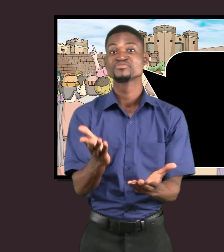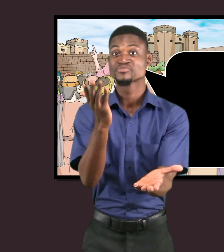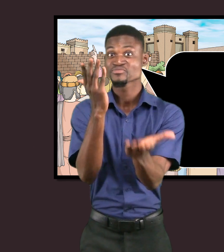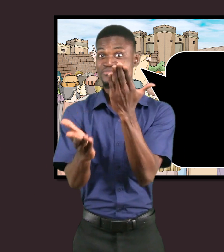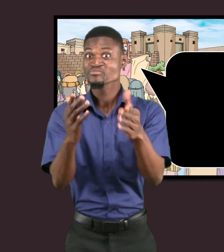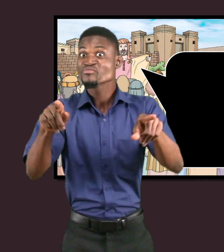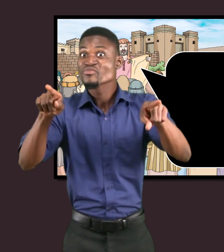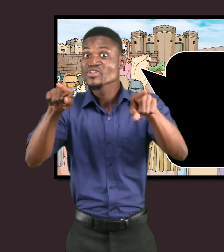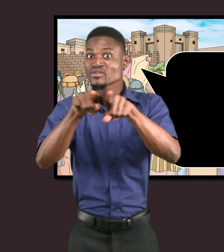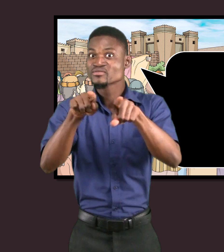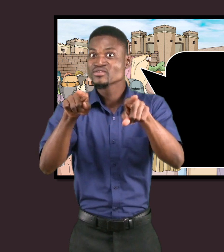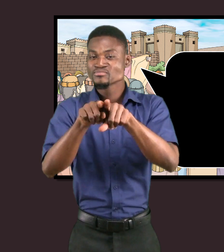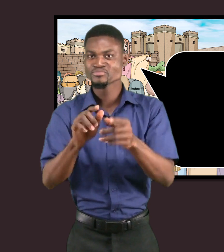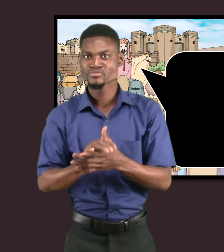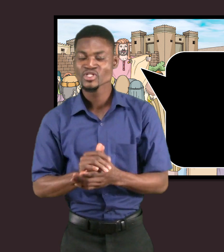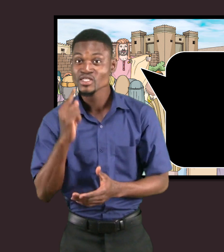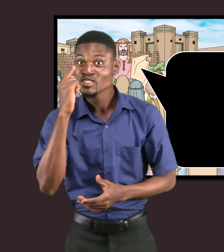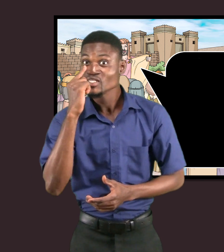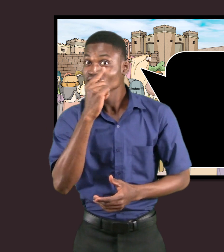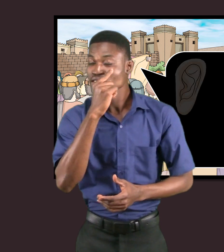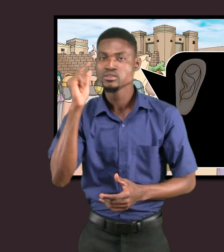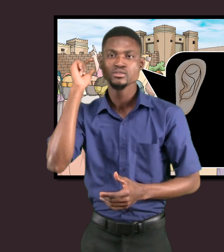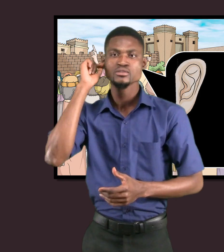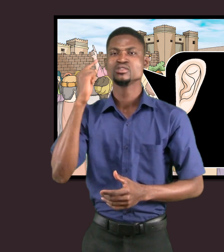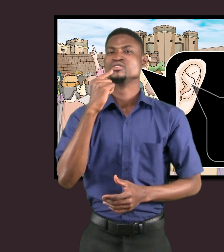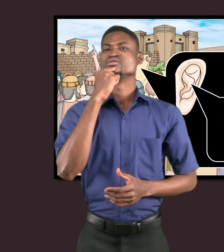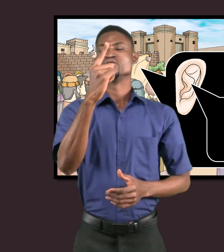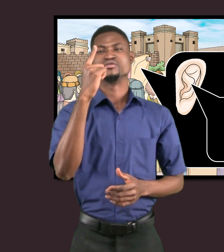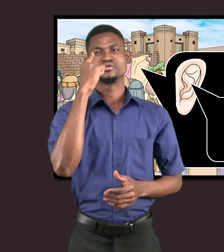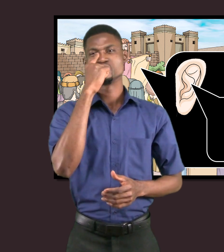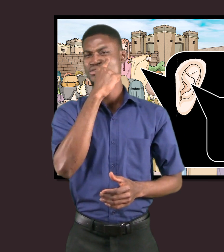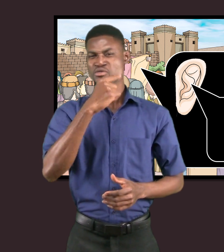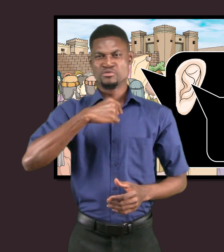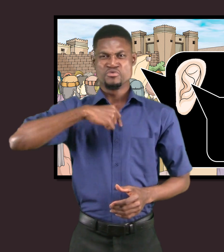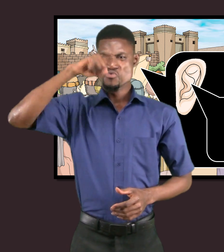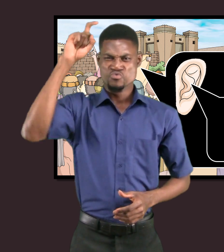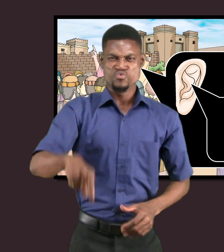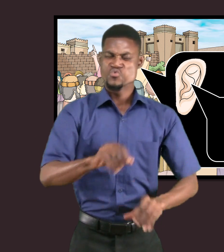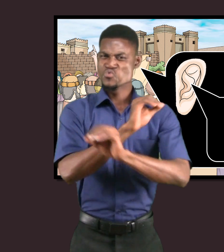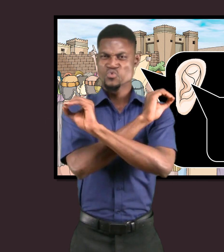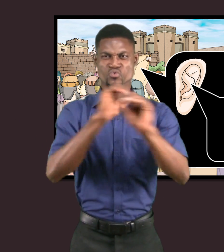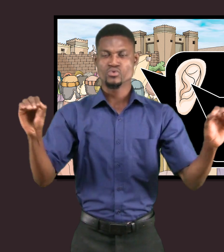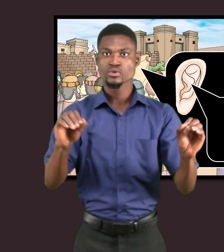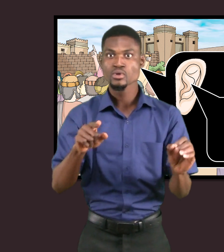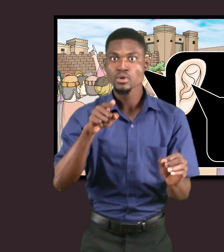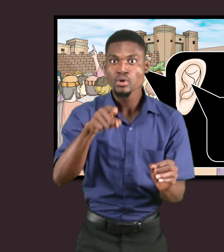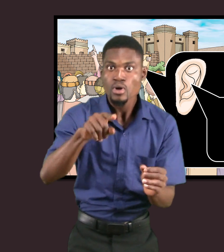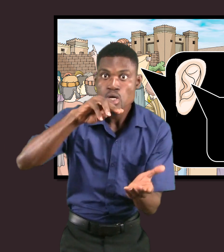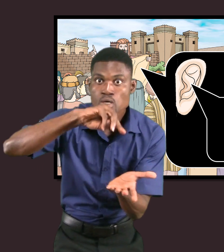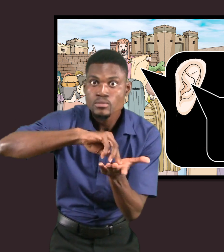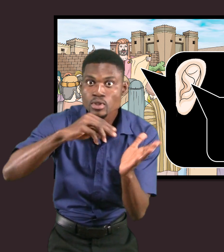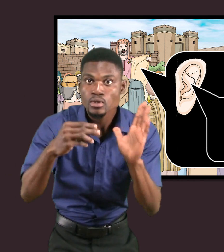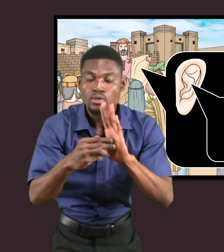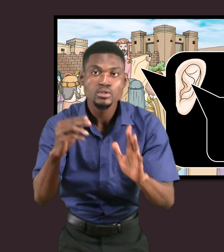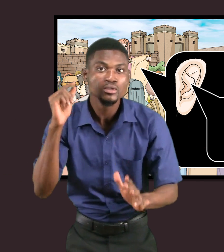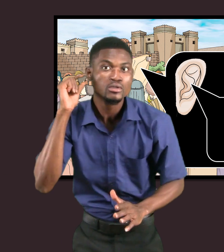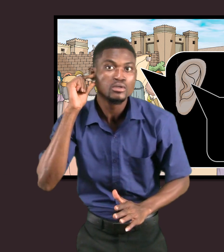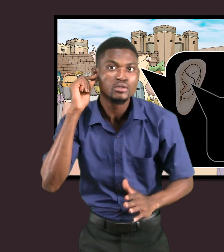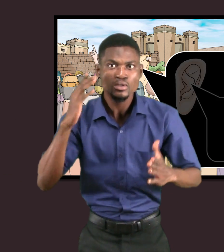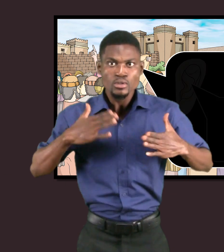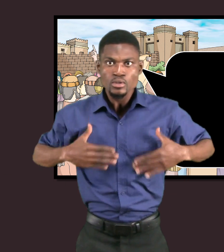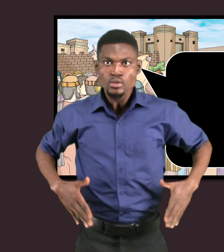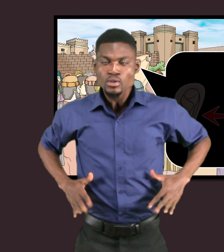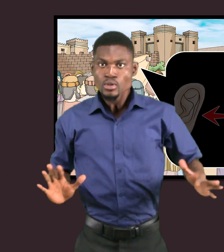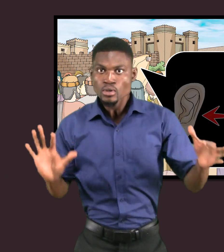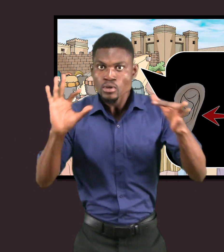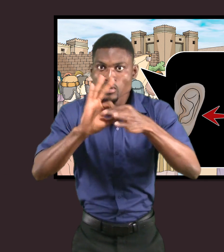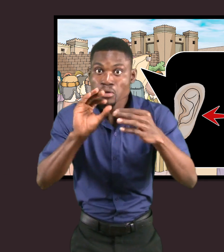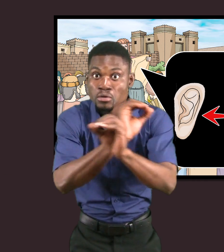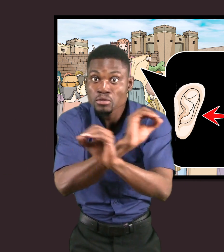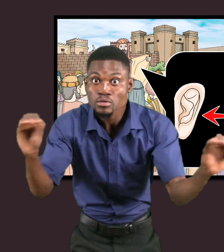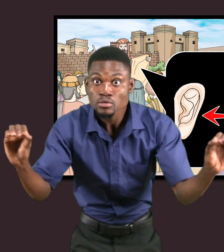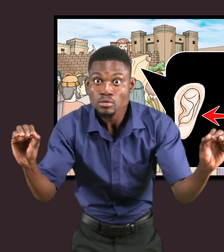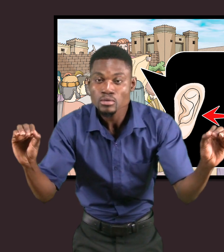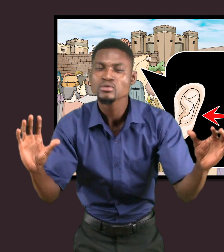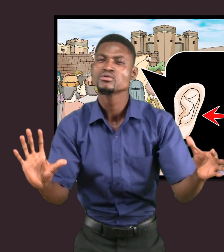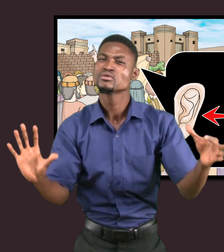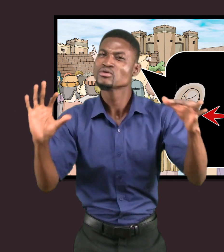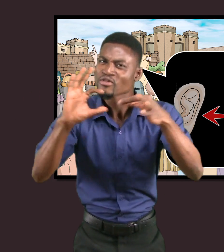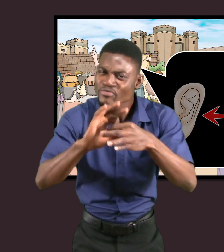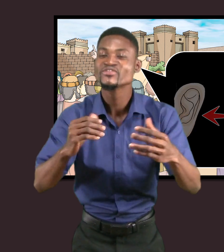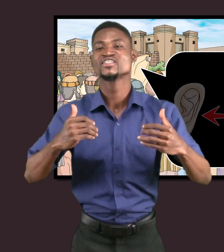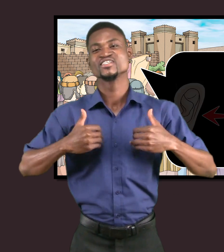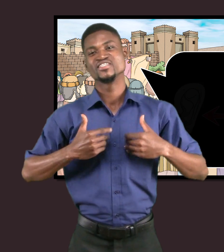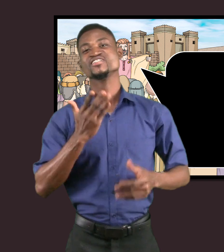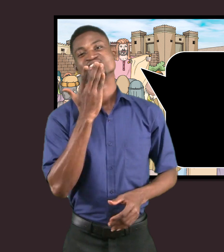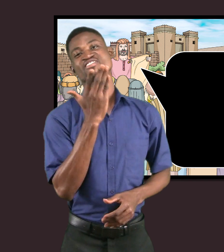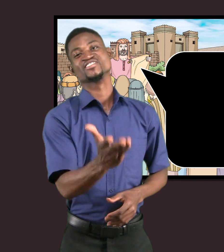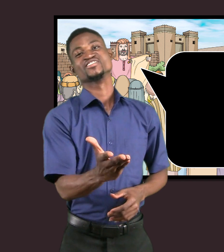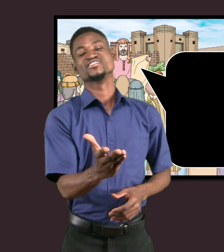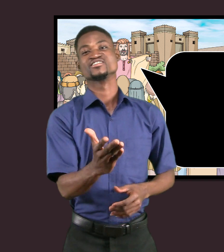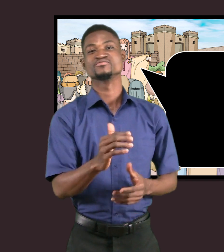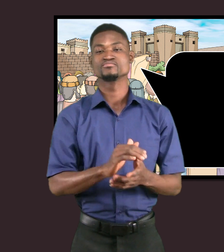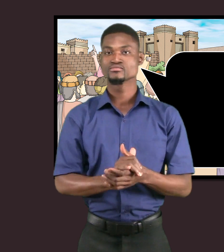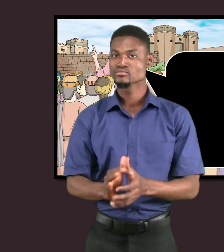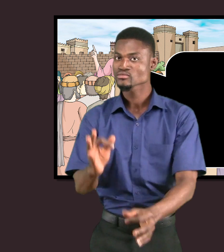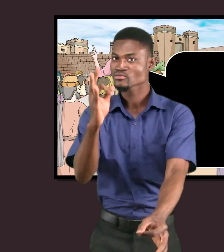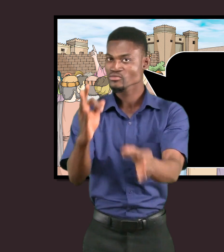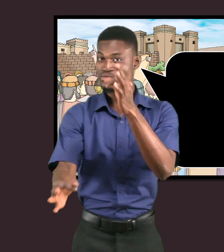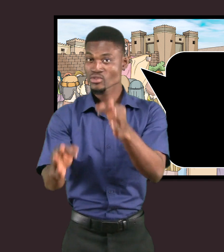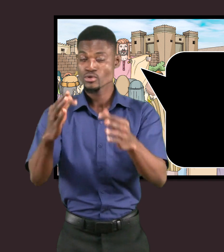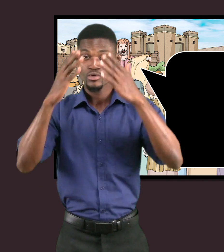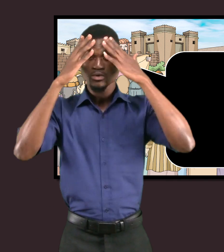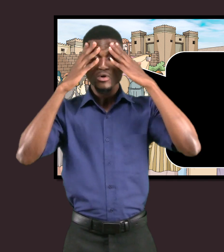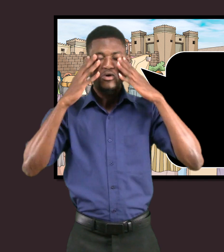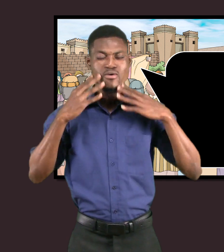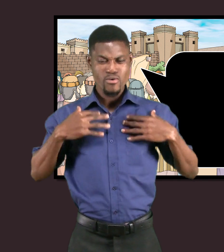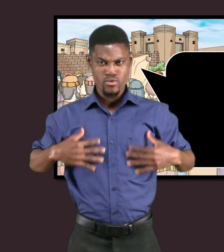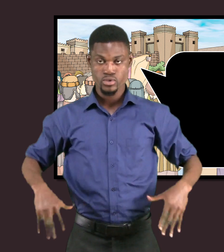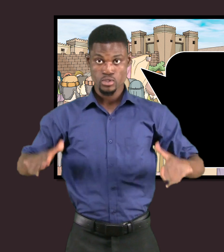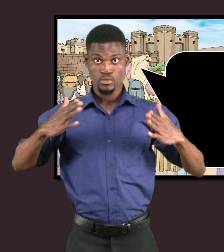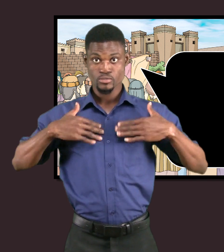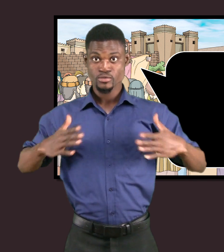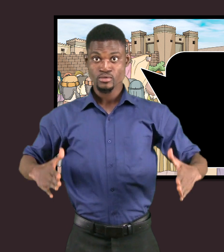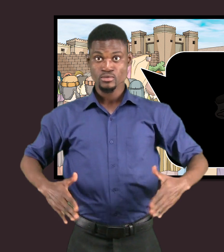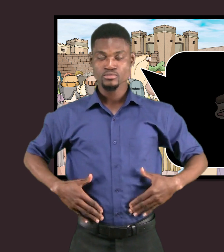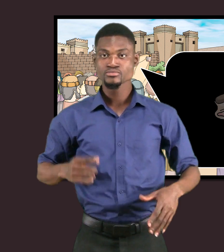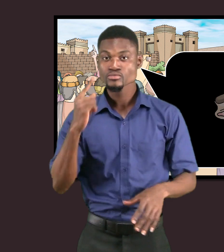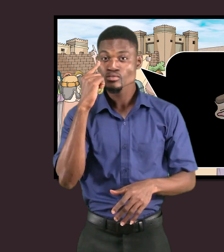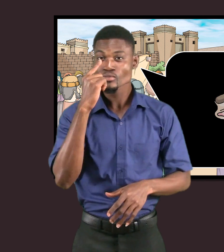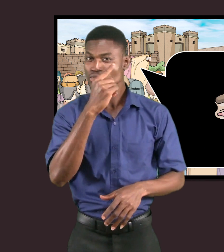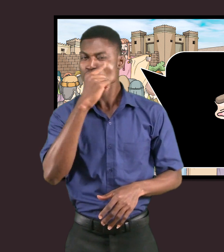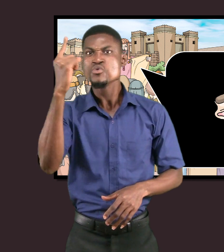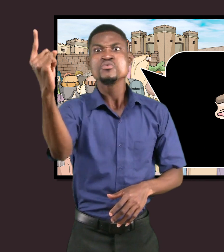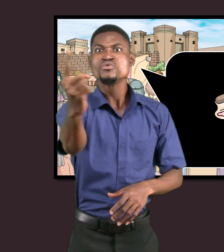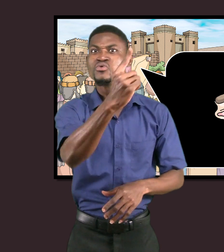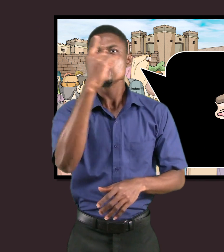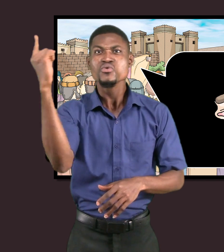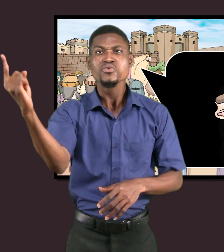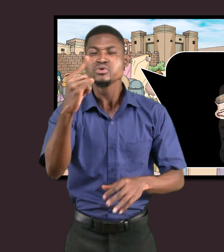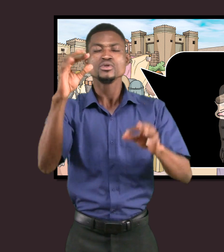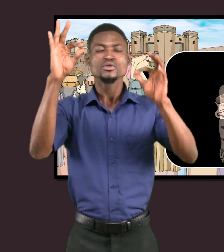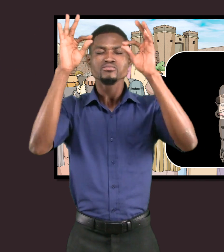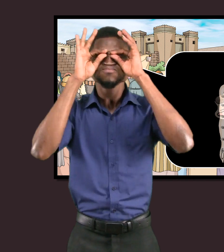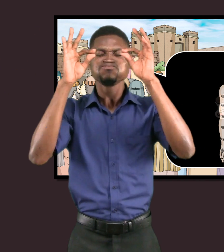And if the ear should say, “Because I am not an eye, I do not belong to the body,” that would not make it any less a part of the body.